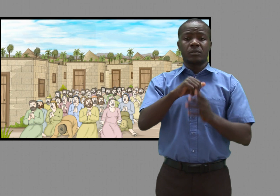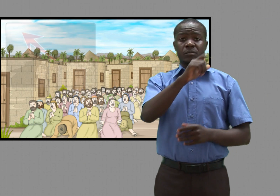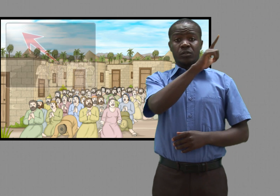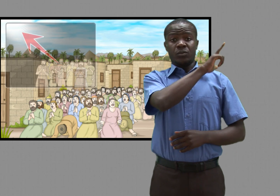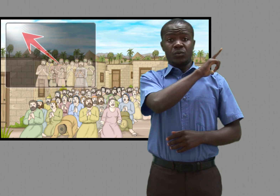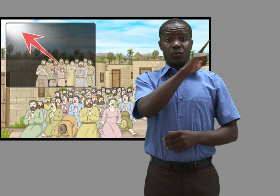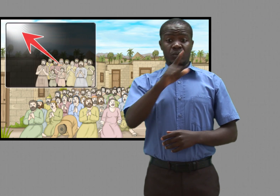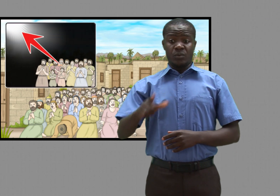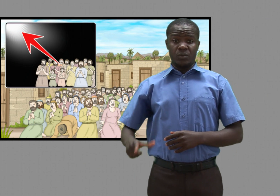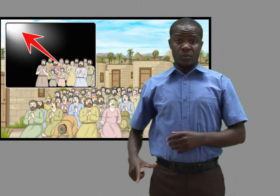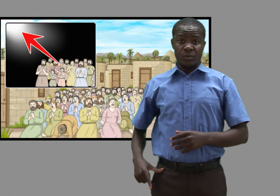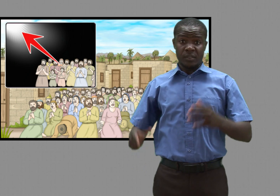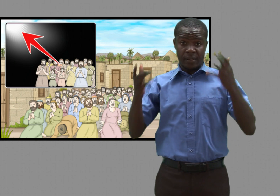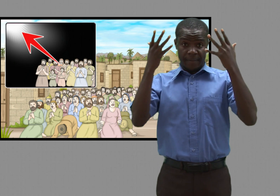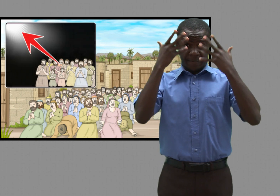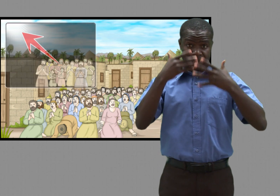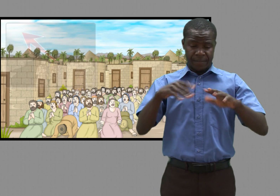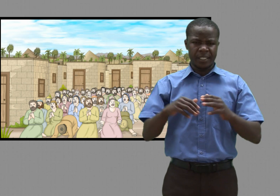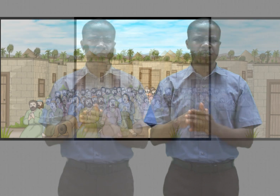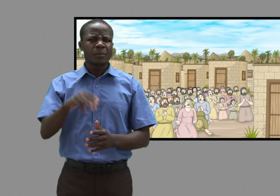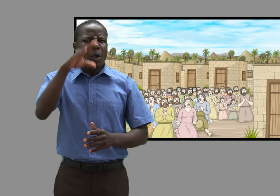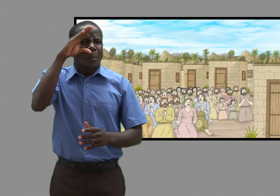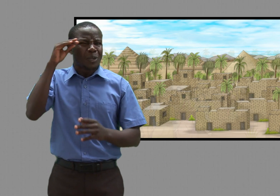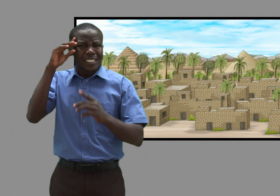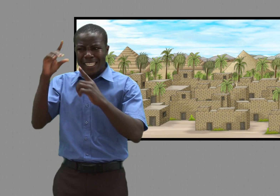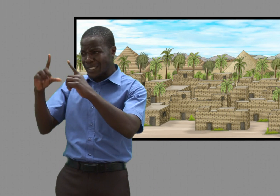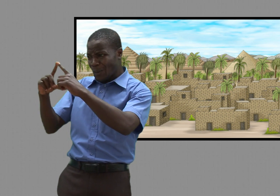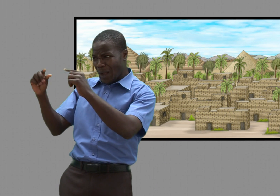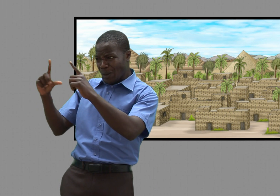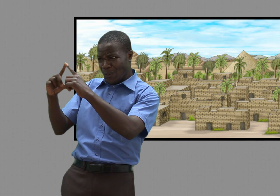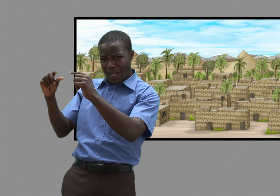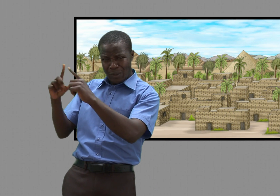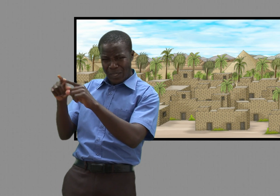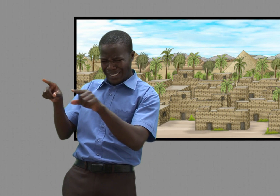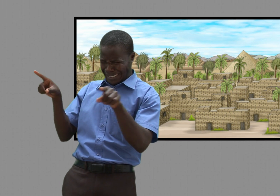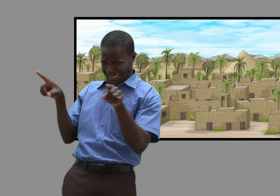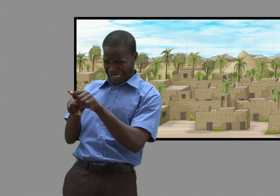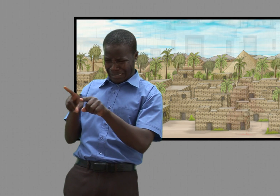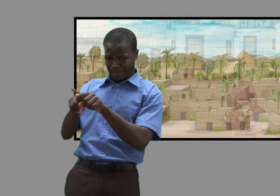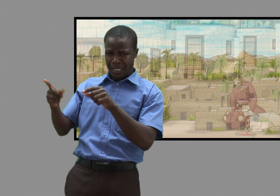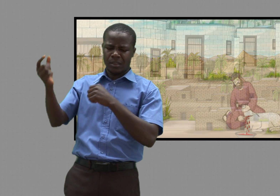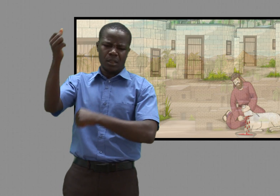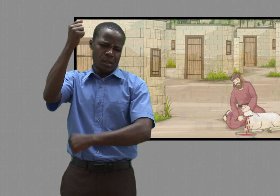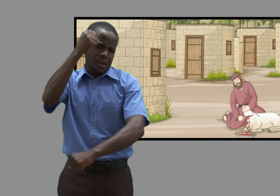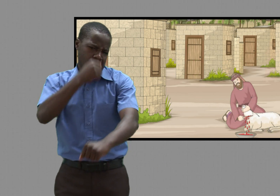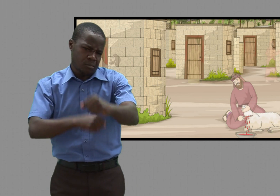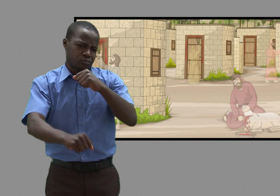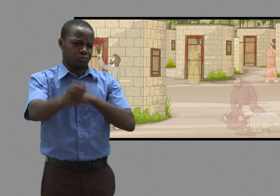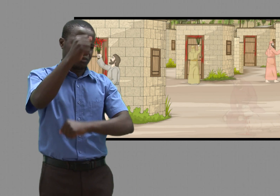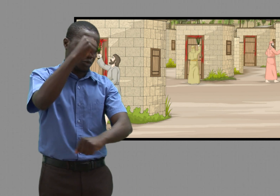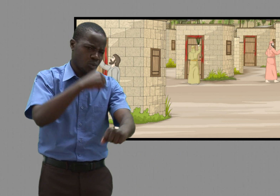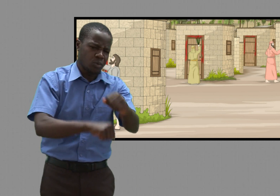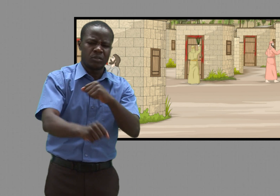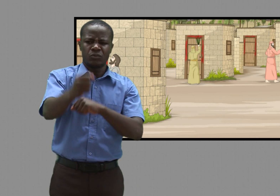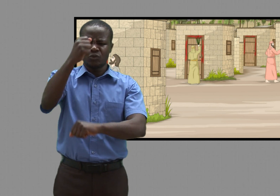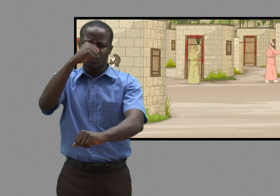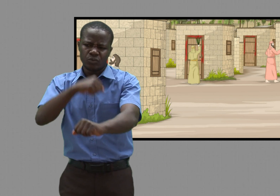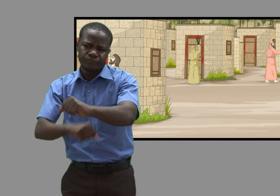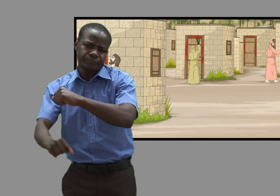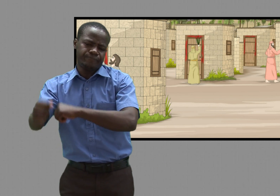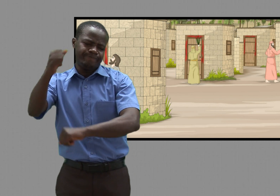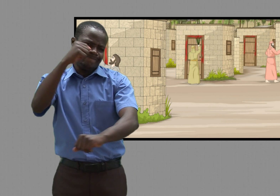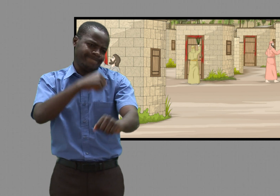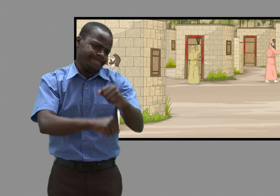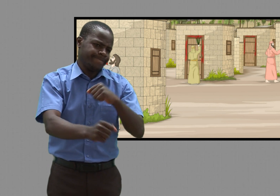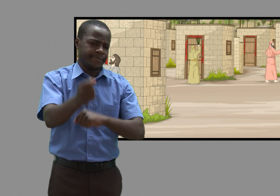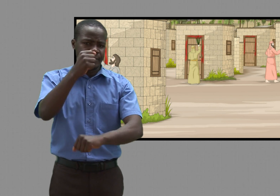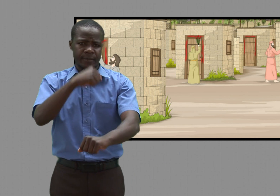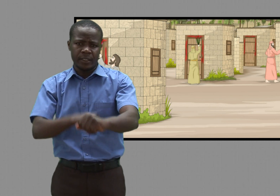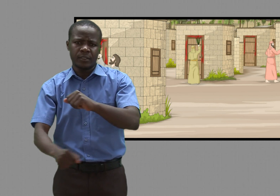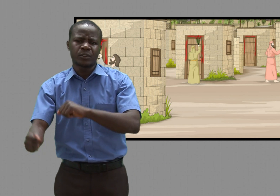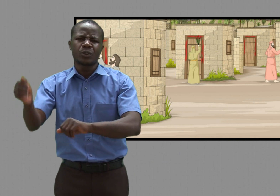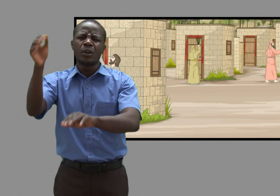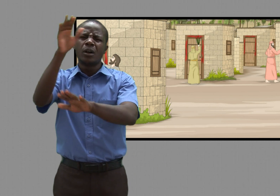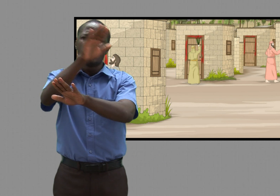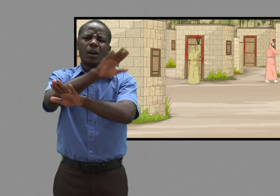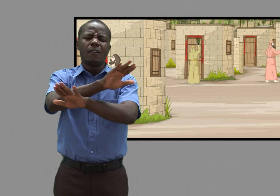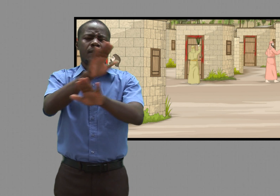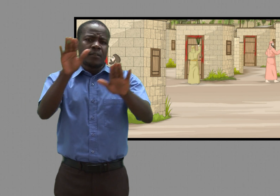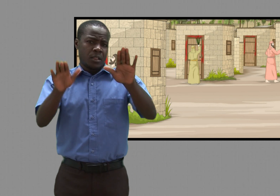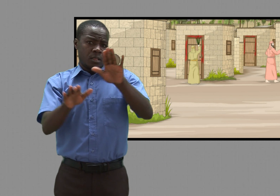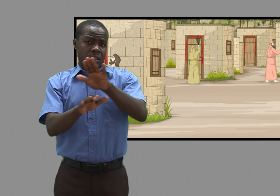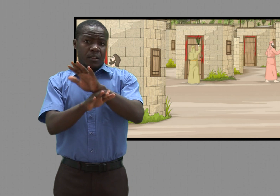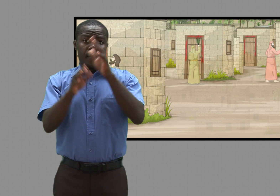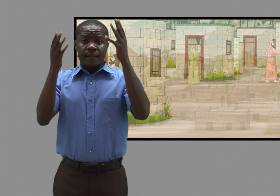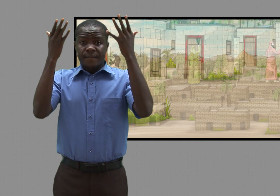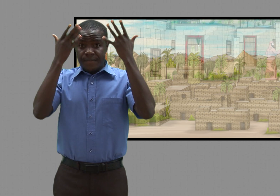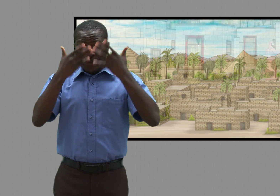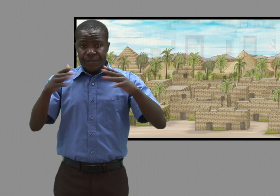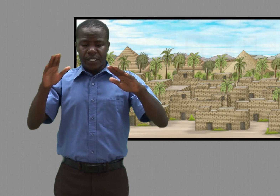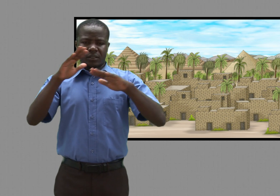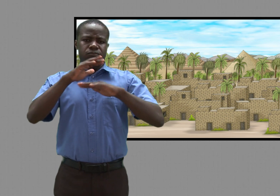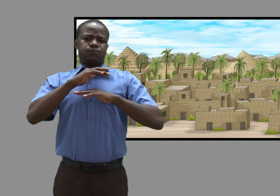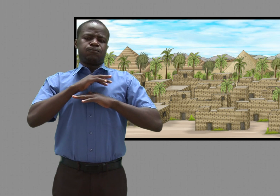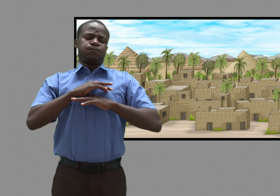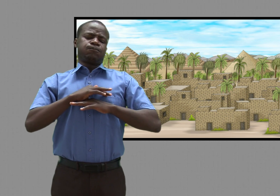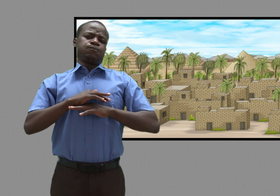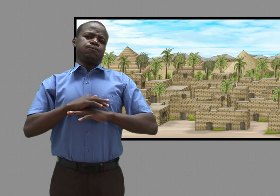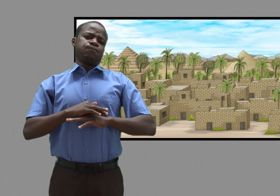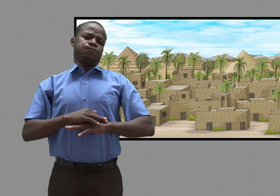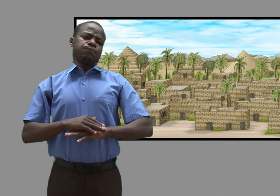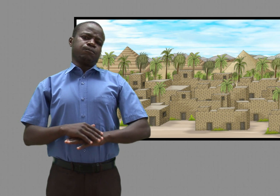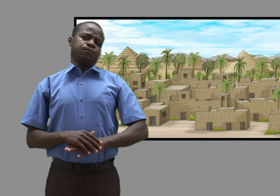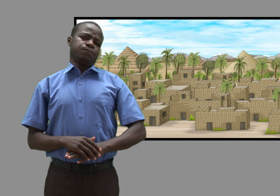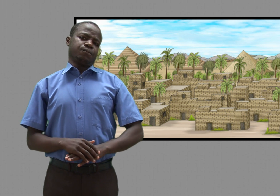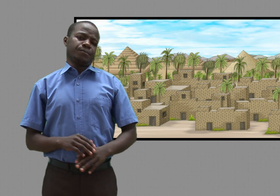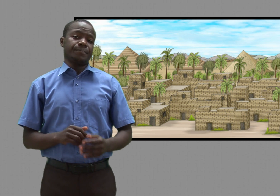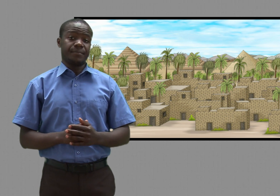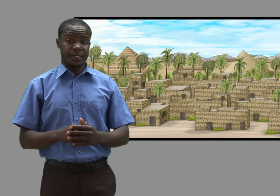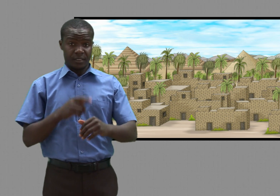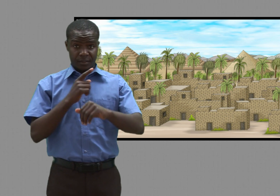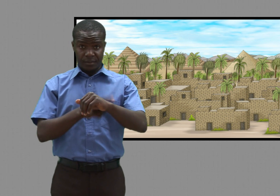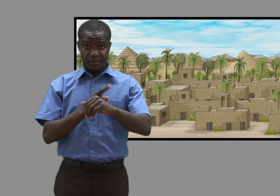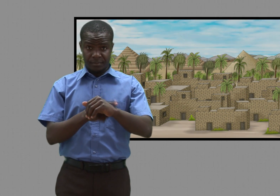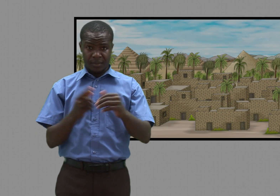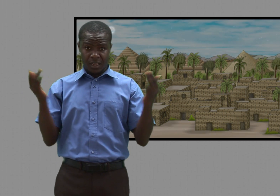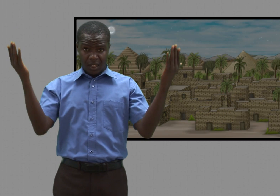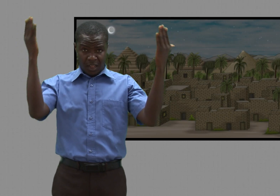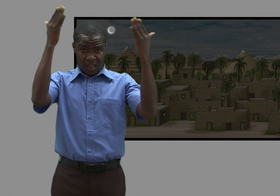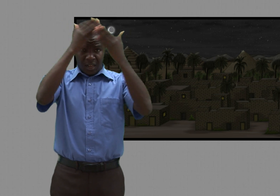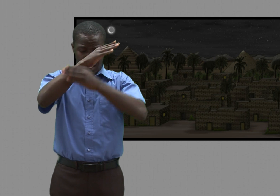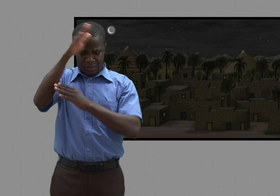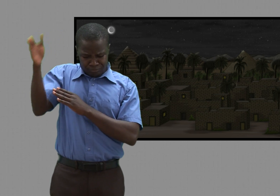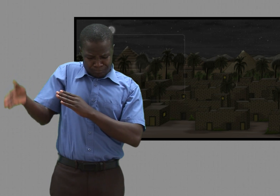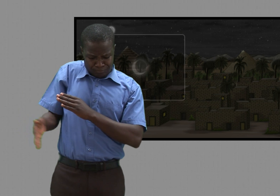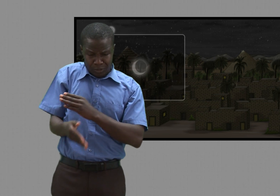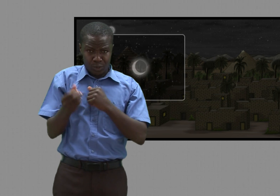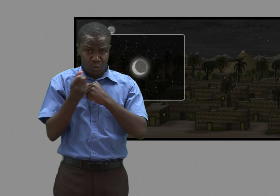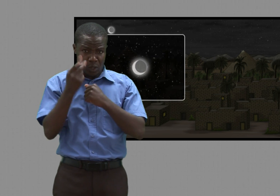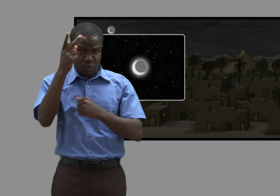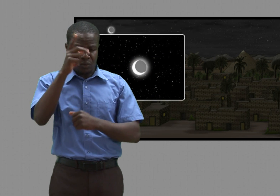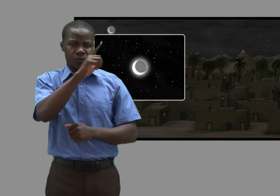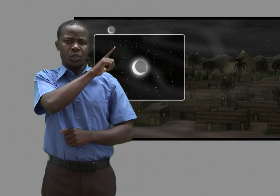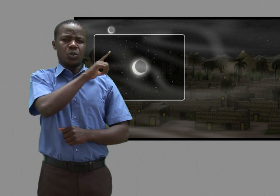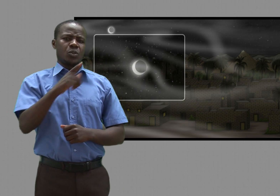And the Israelites went and did just what the LORD had commanded Moses and Aaron.